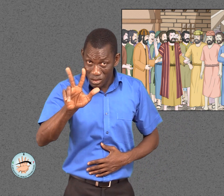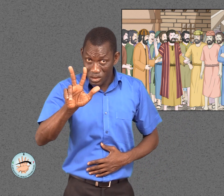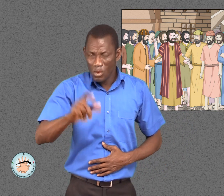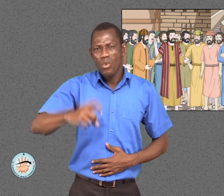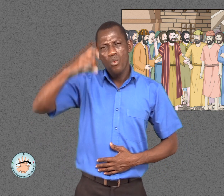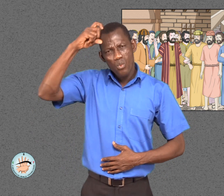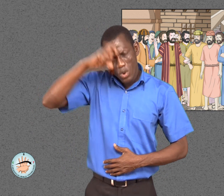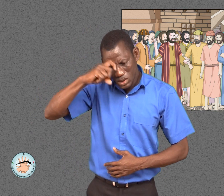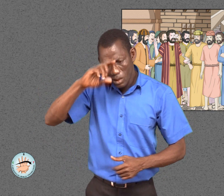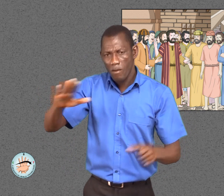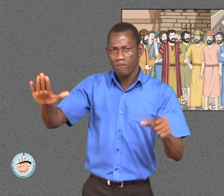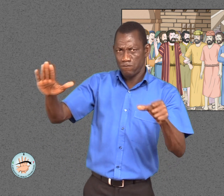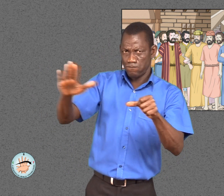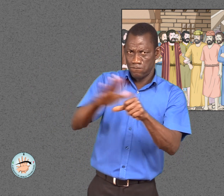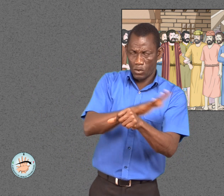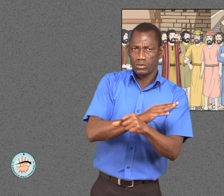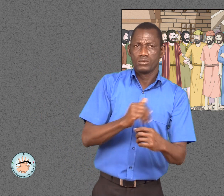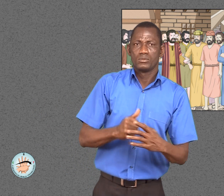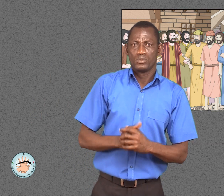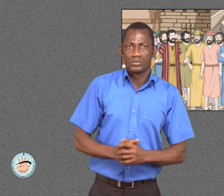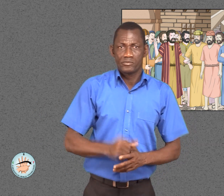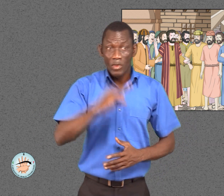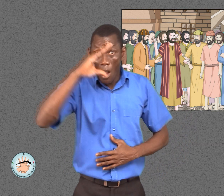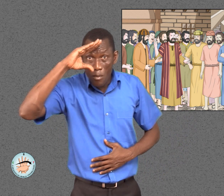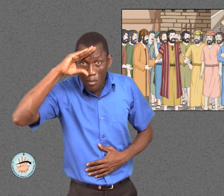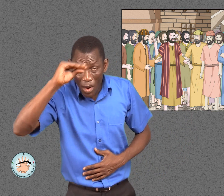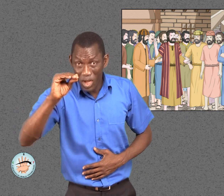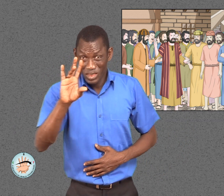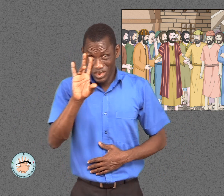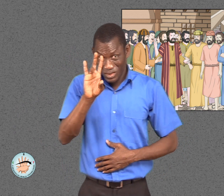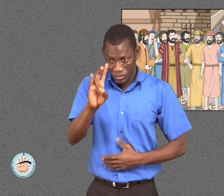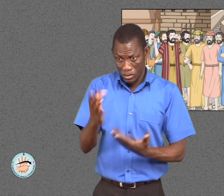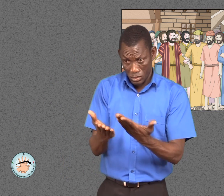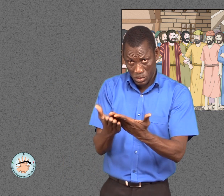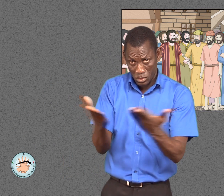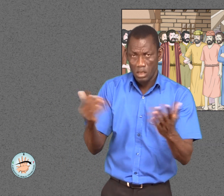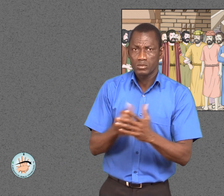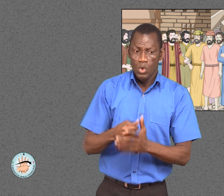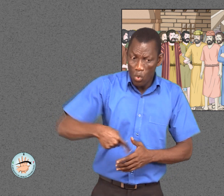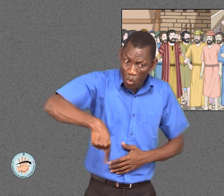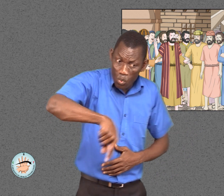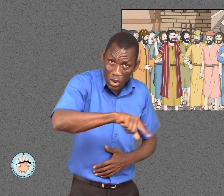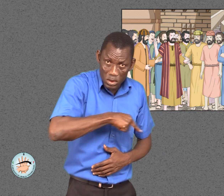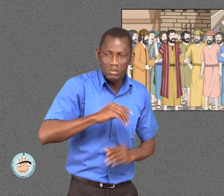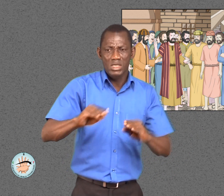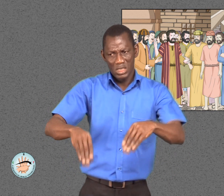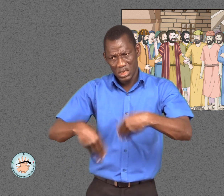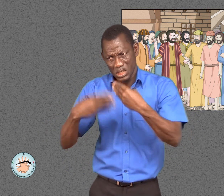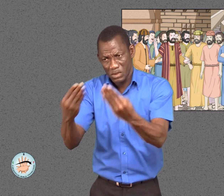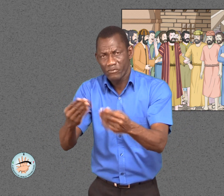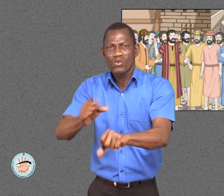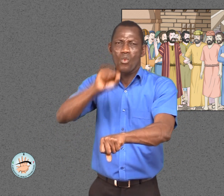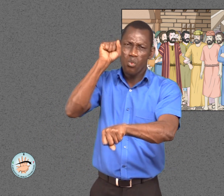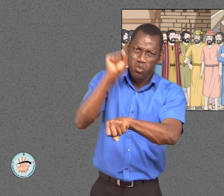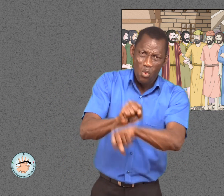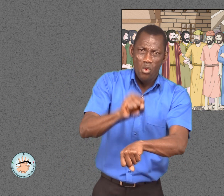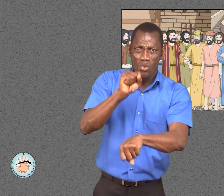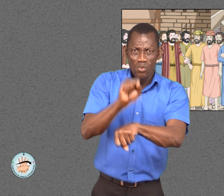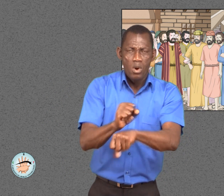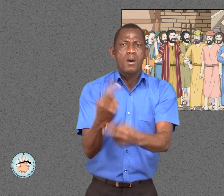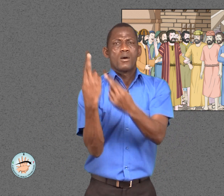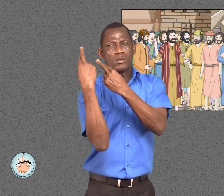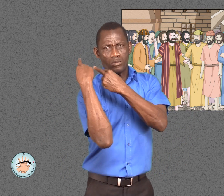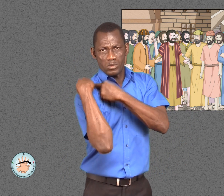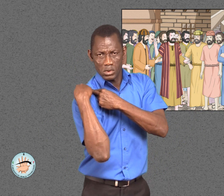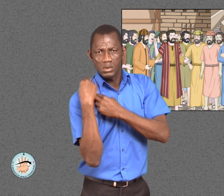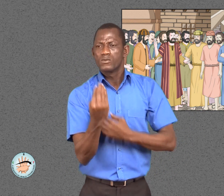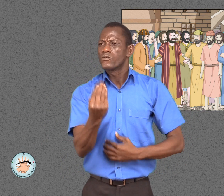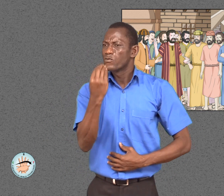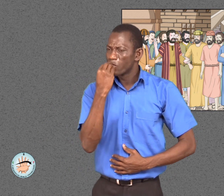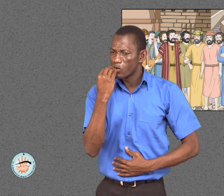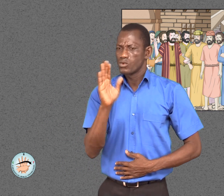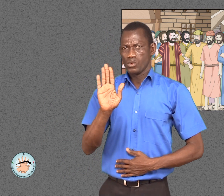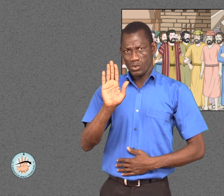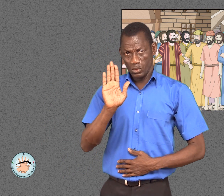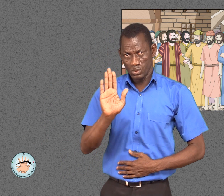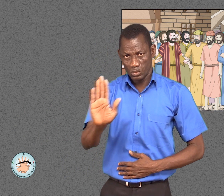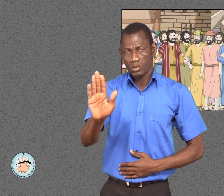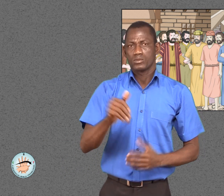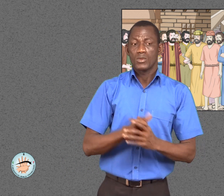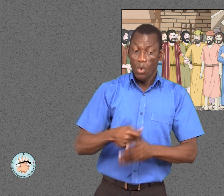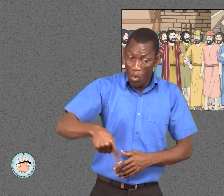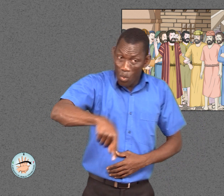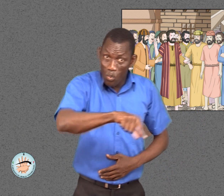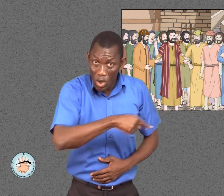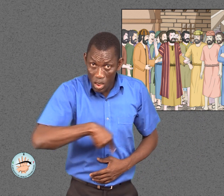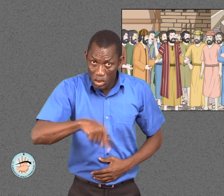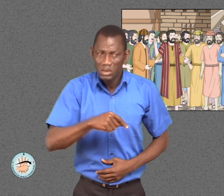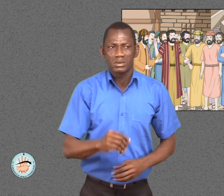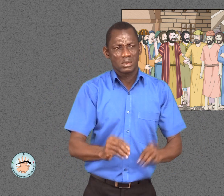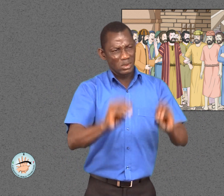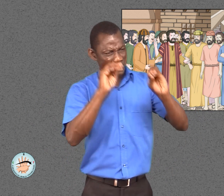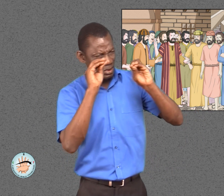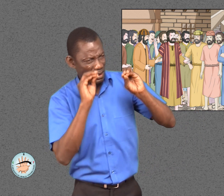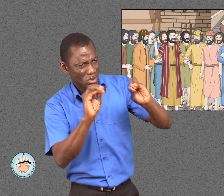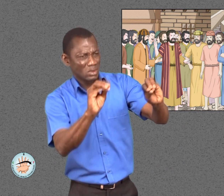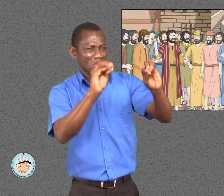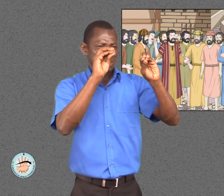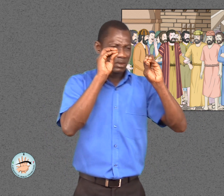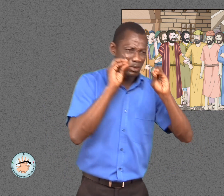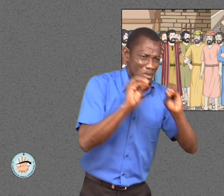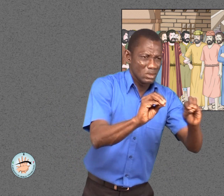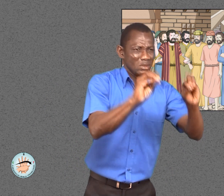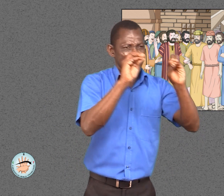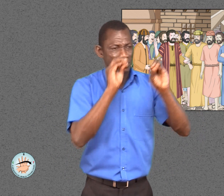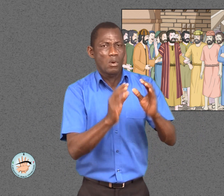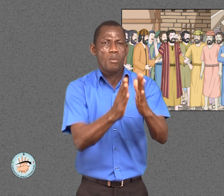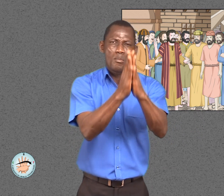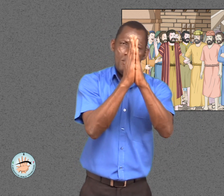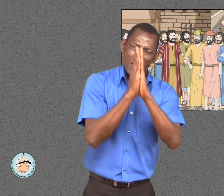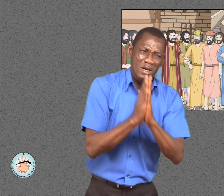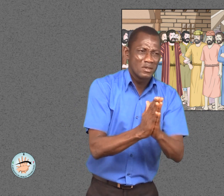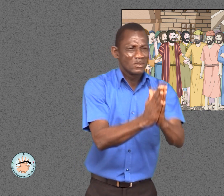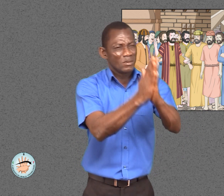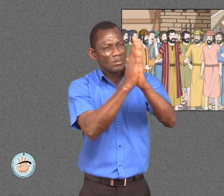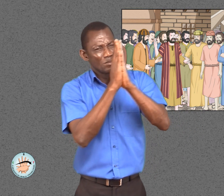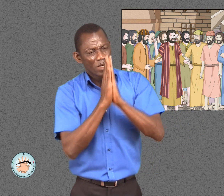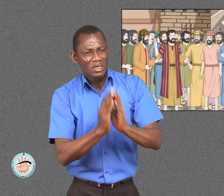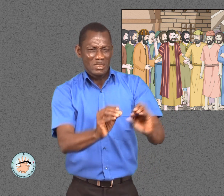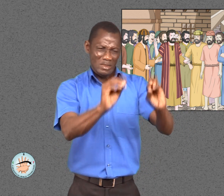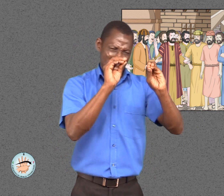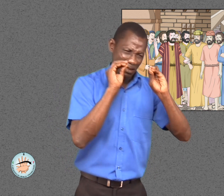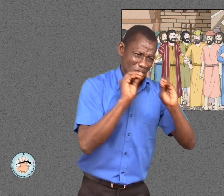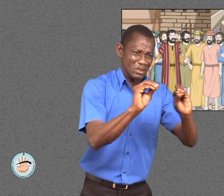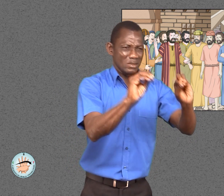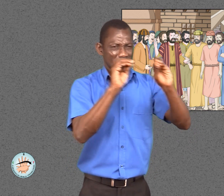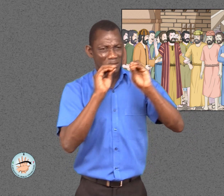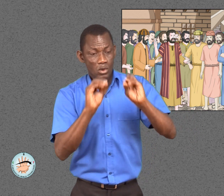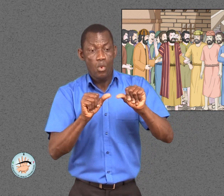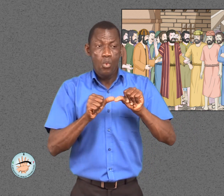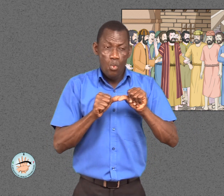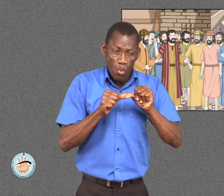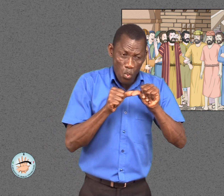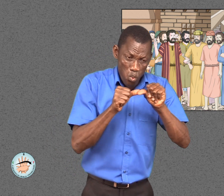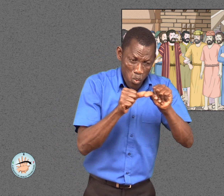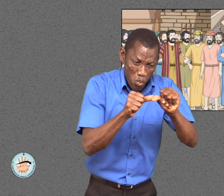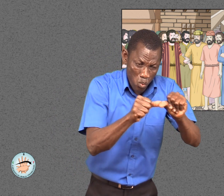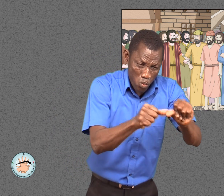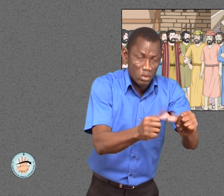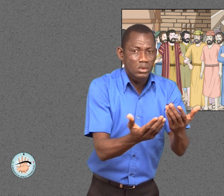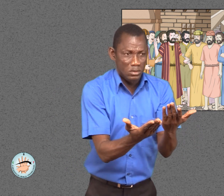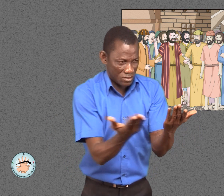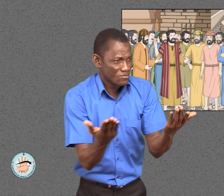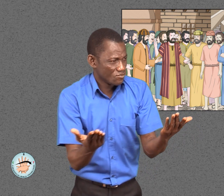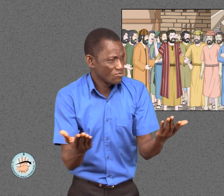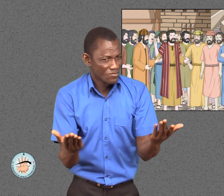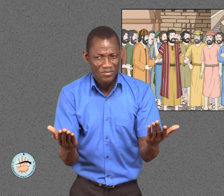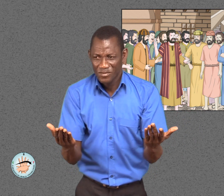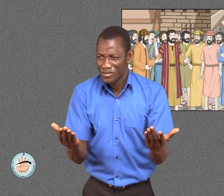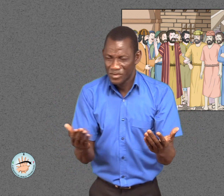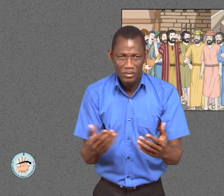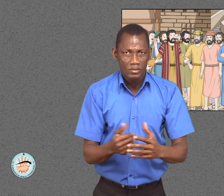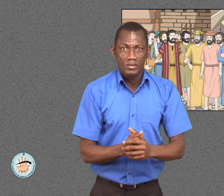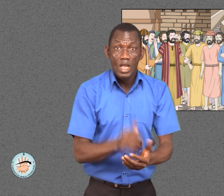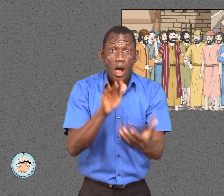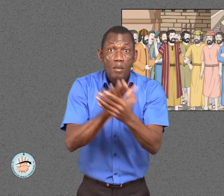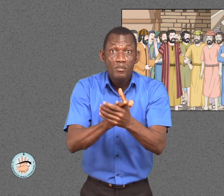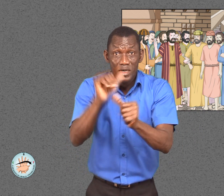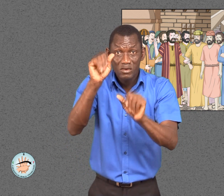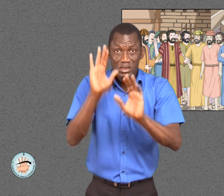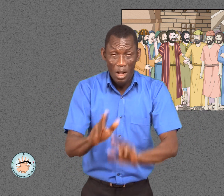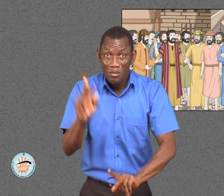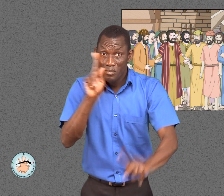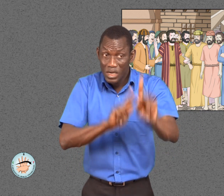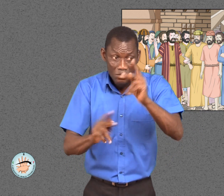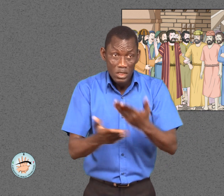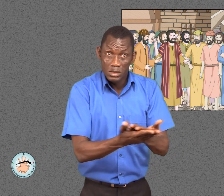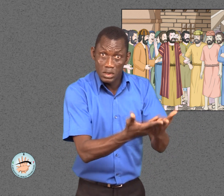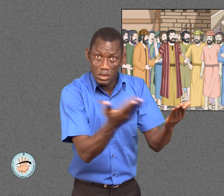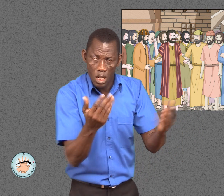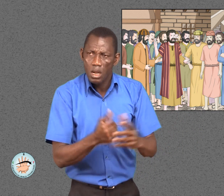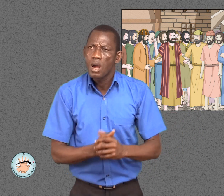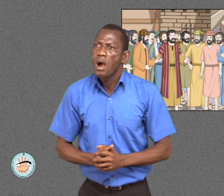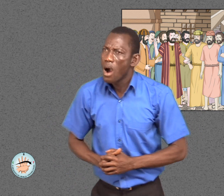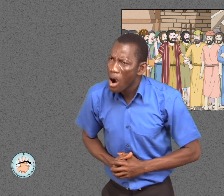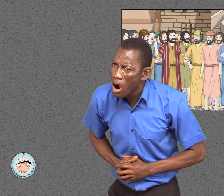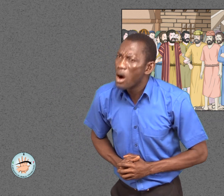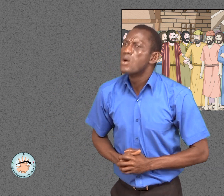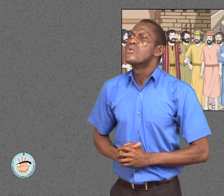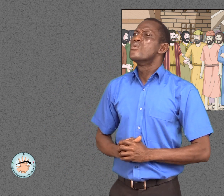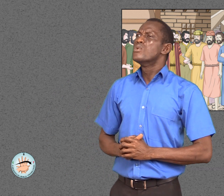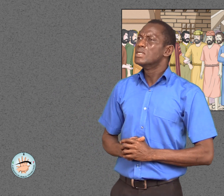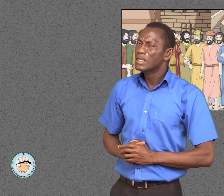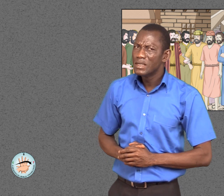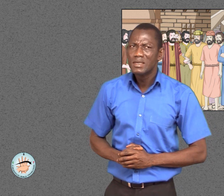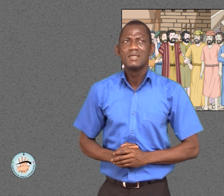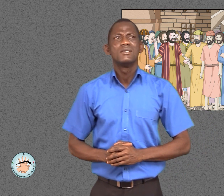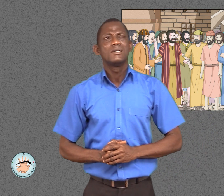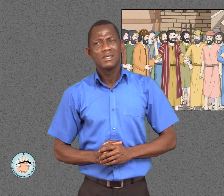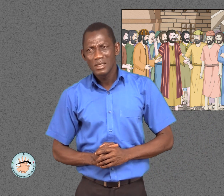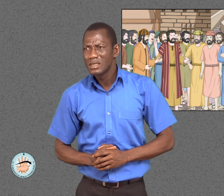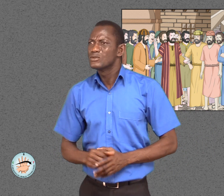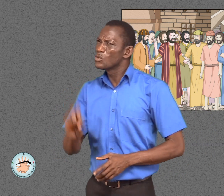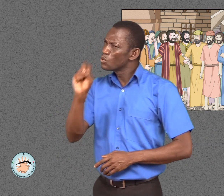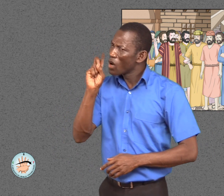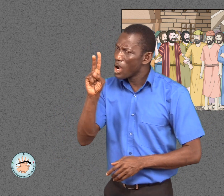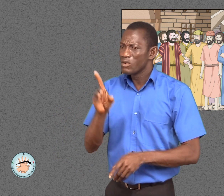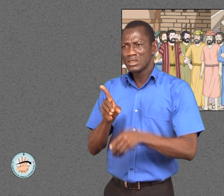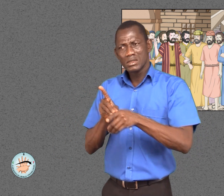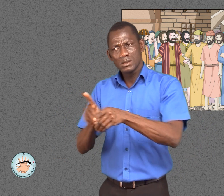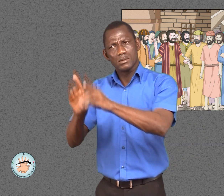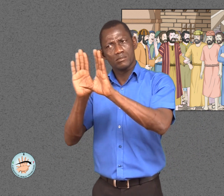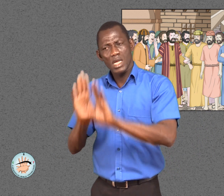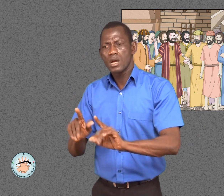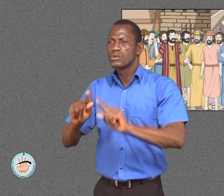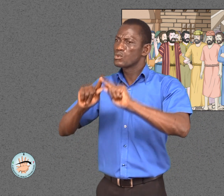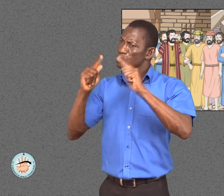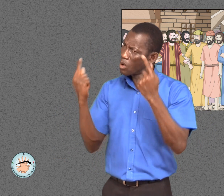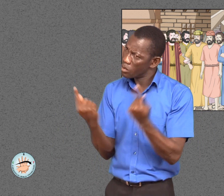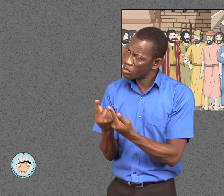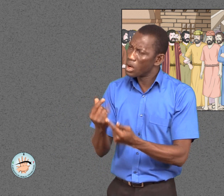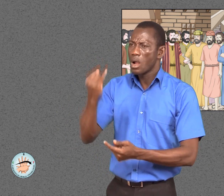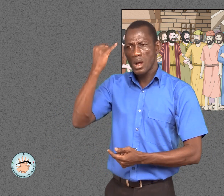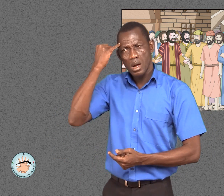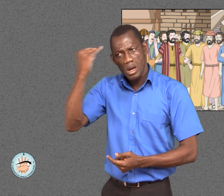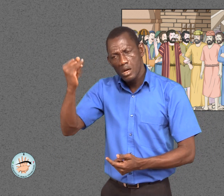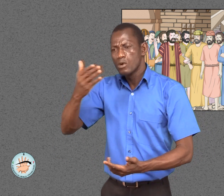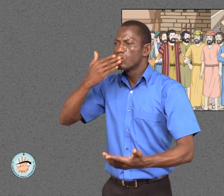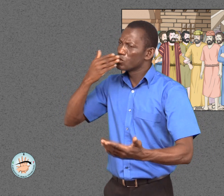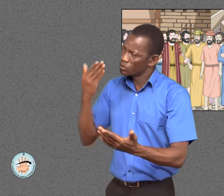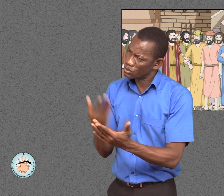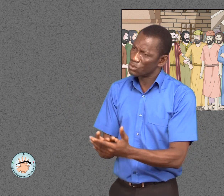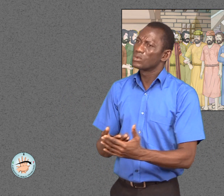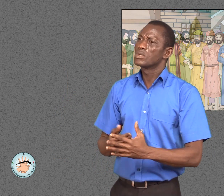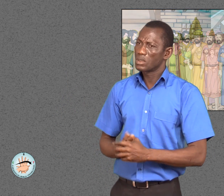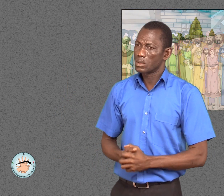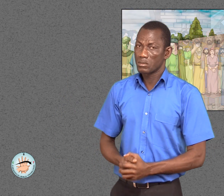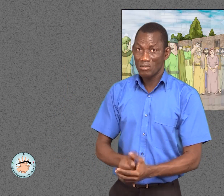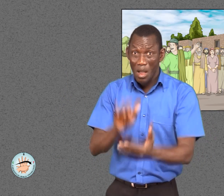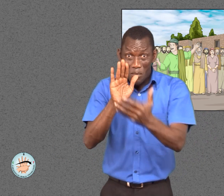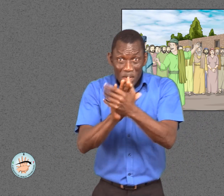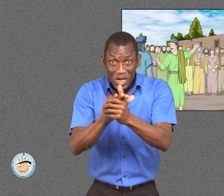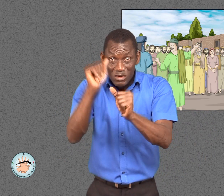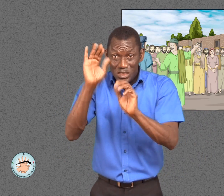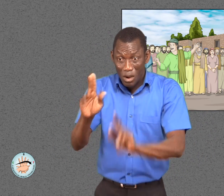We will appoint this responsibility to them and will devote ourselves to prayer and to the ministry of the word.”